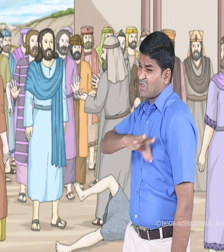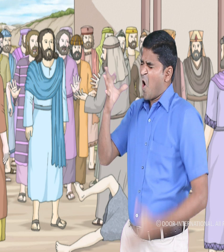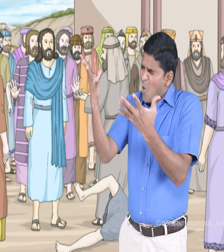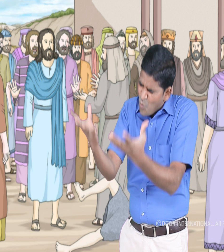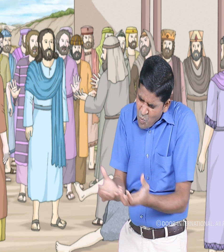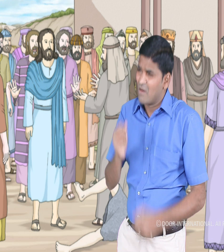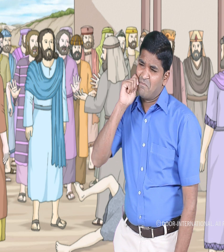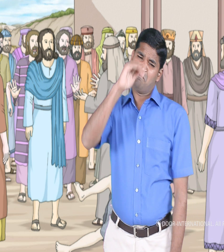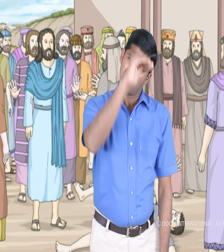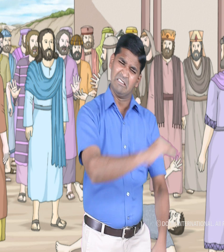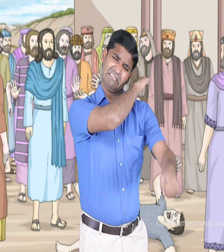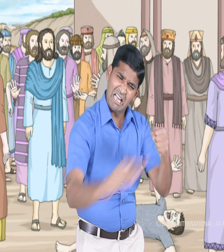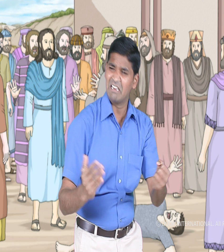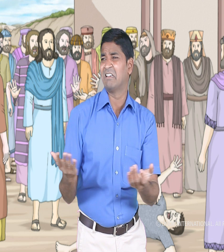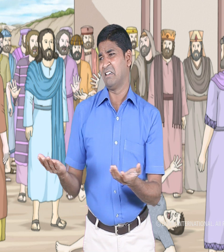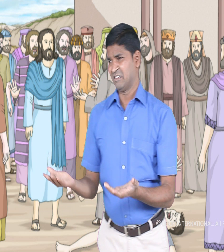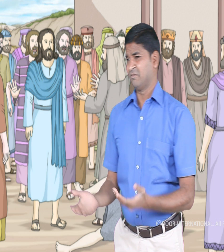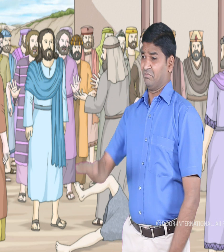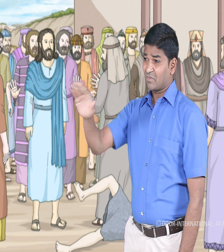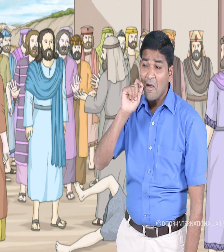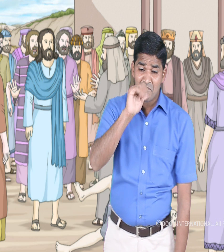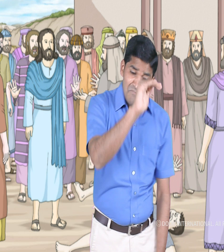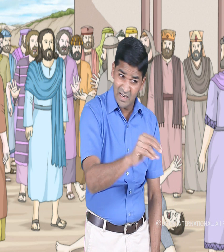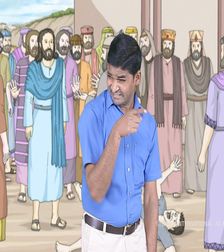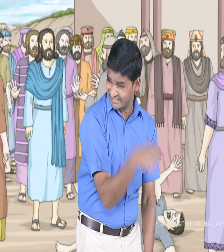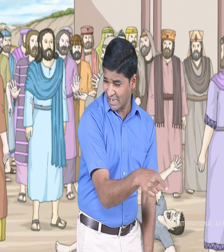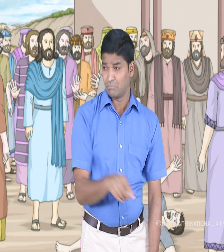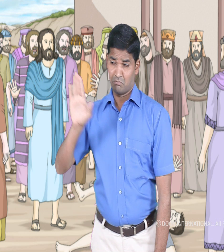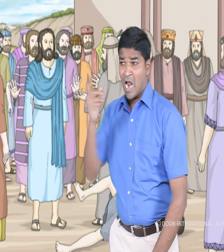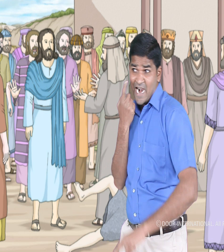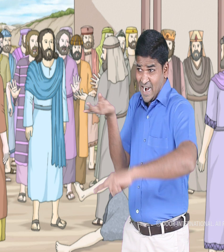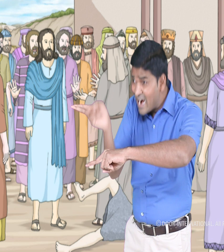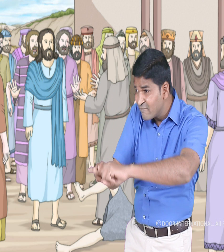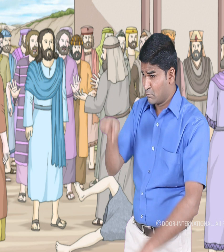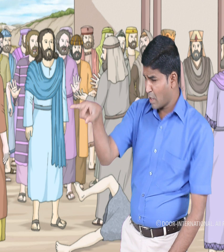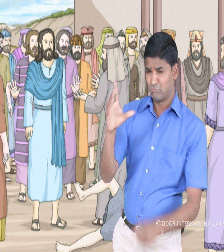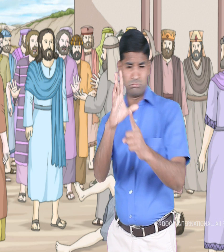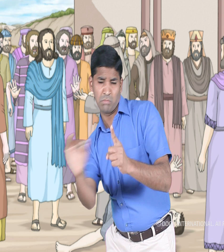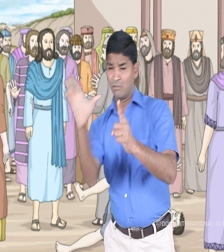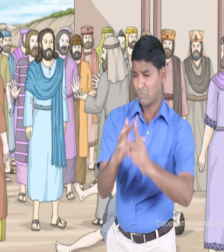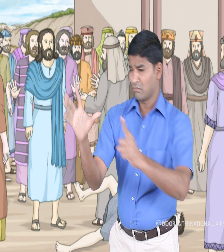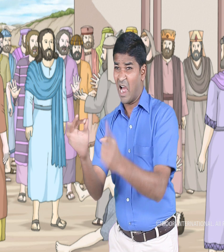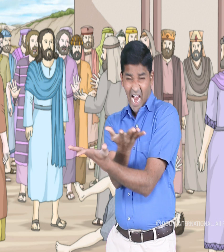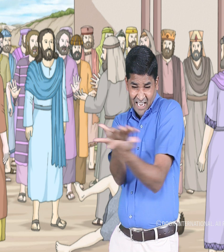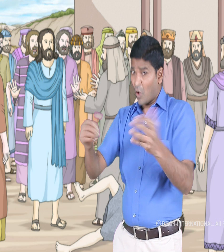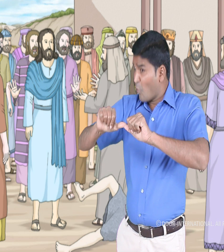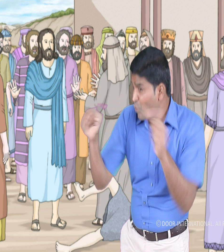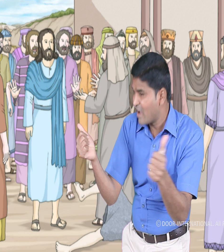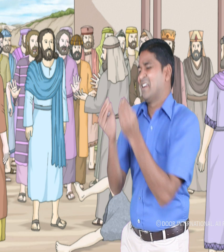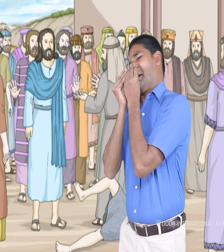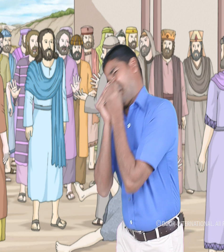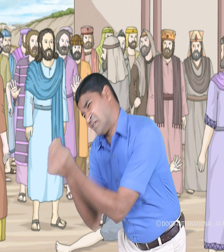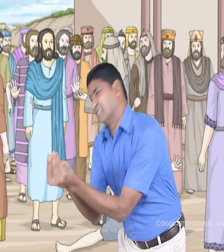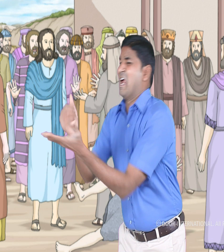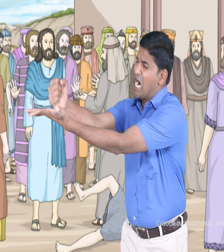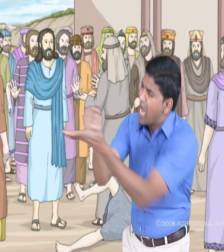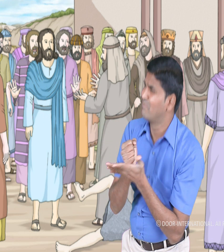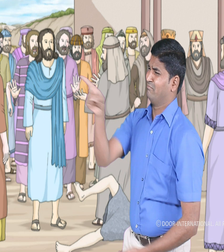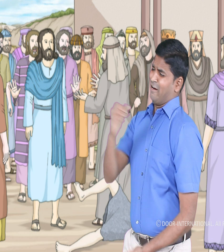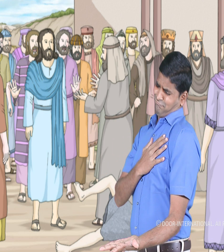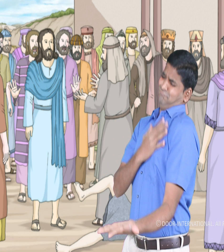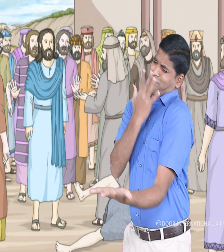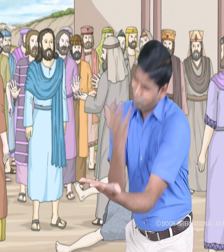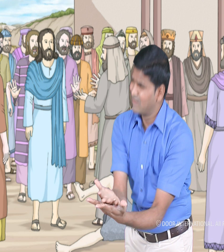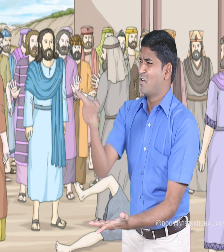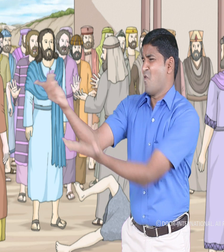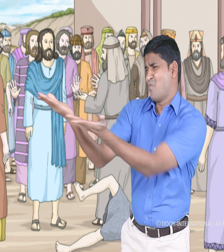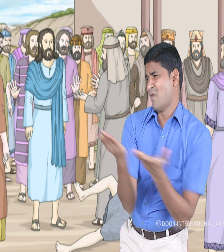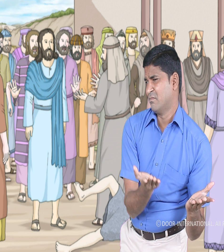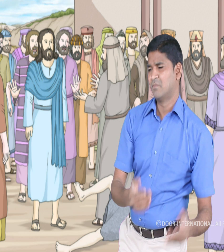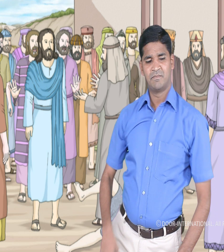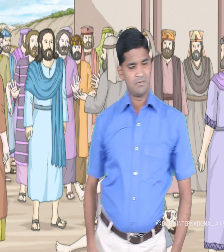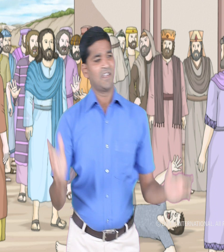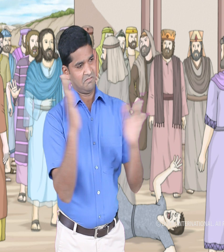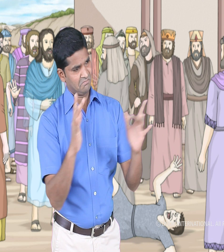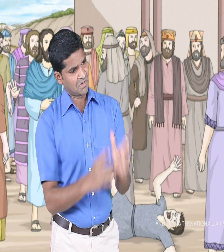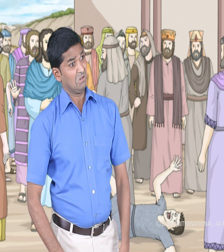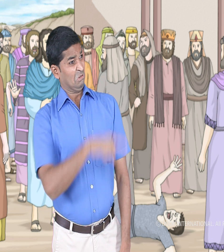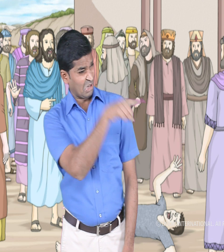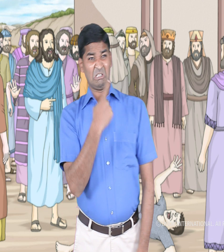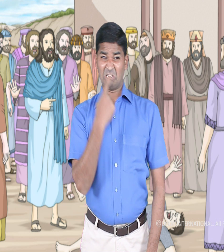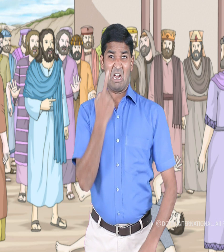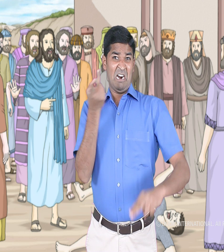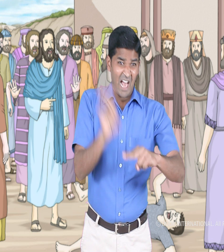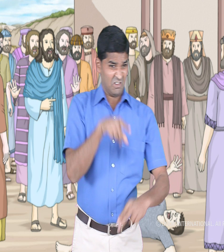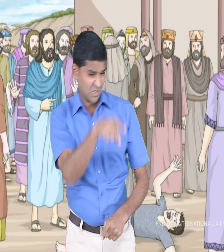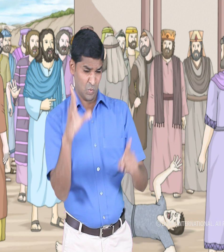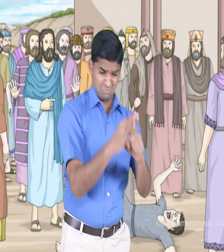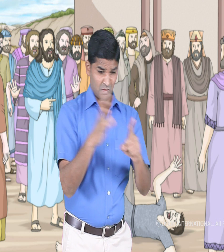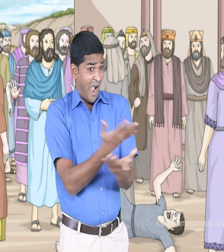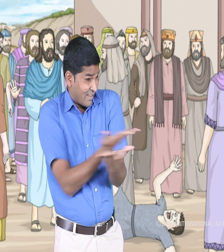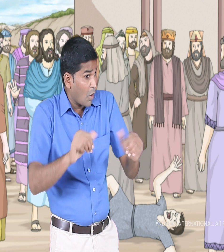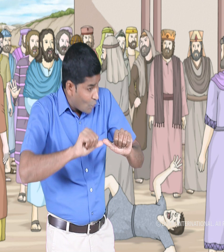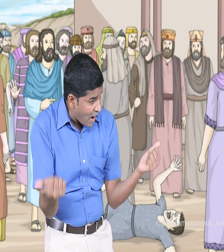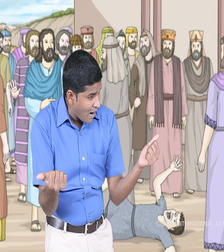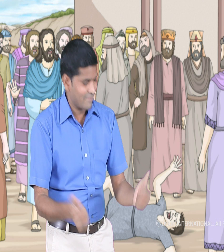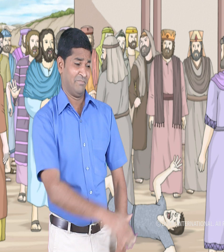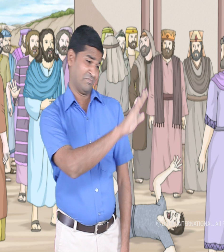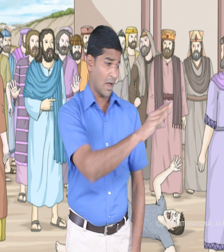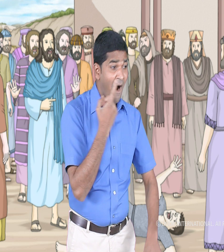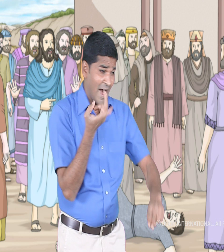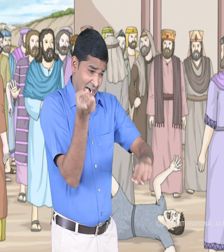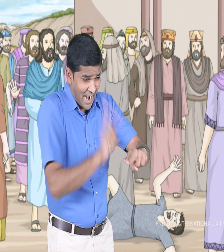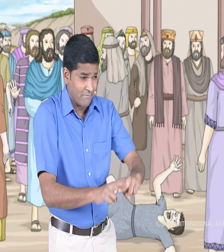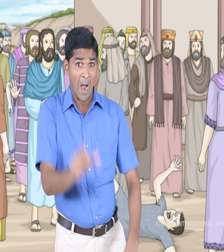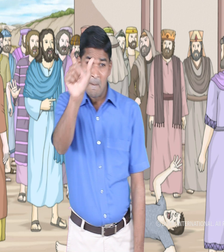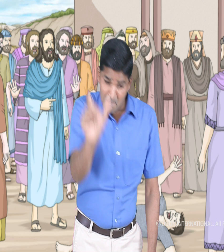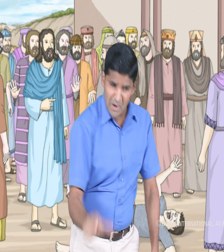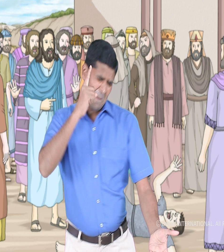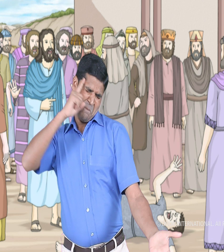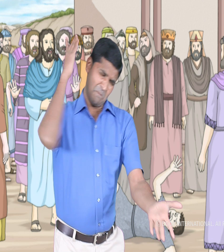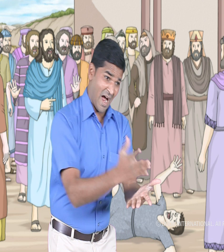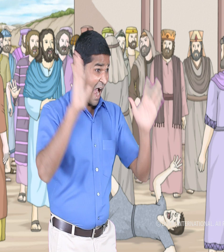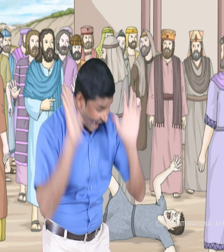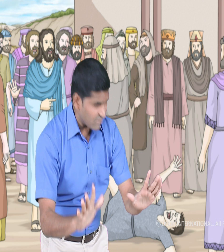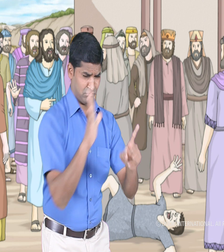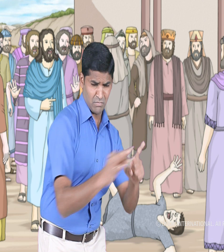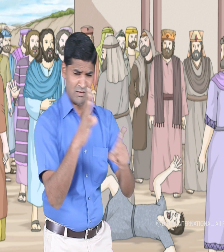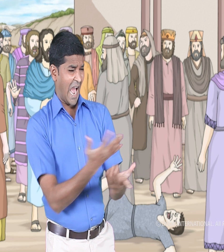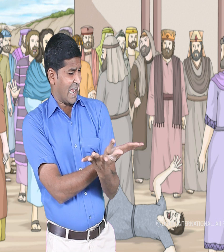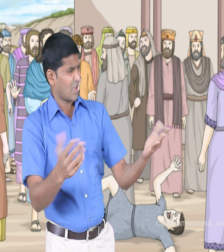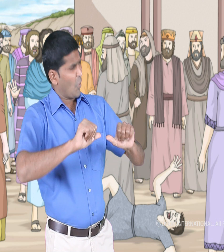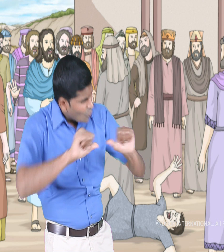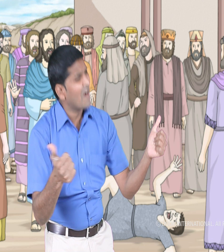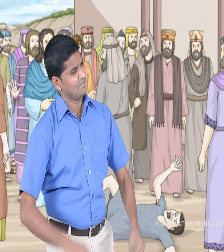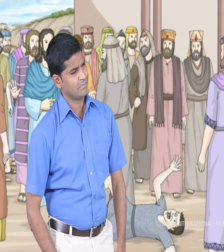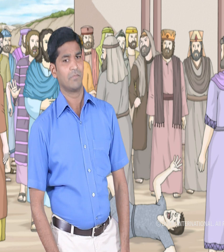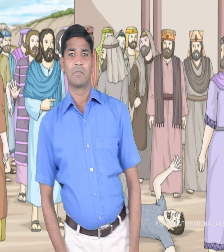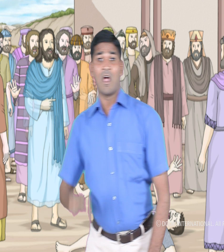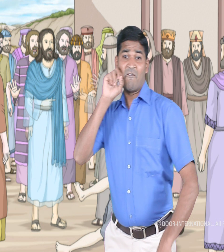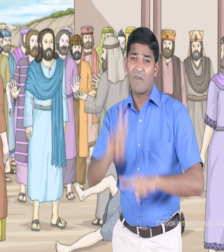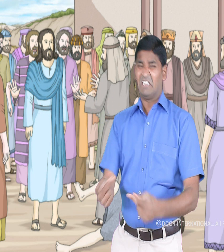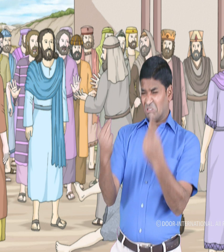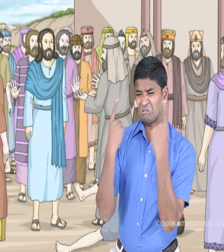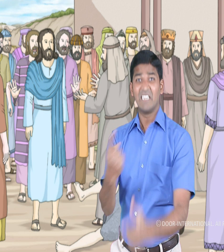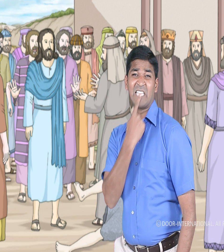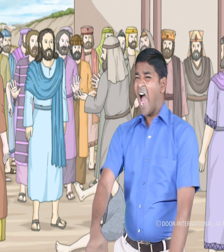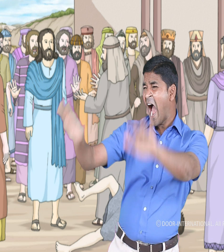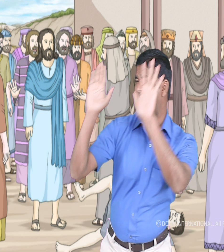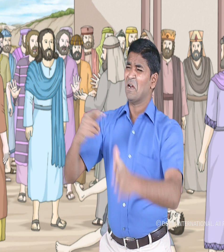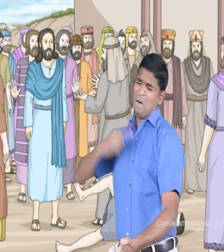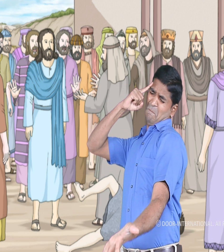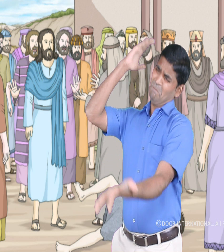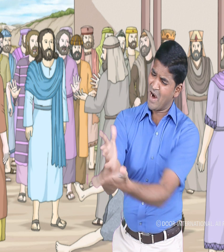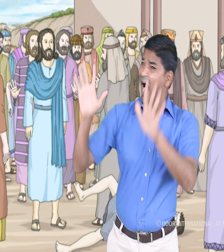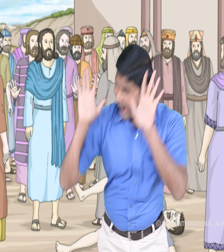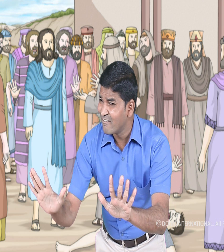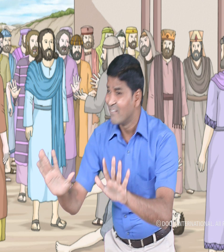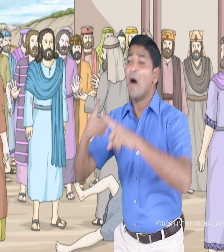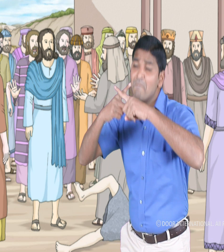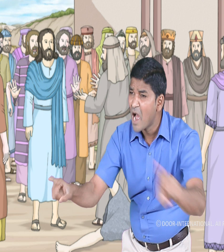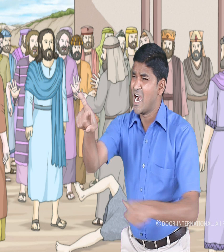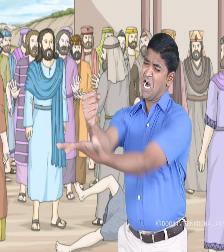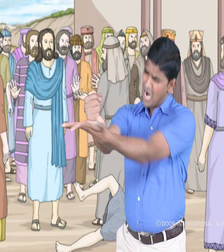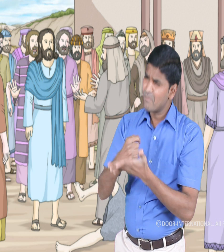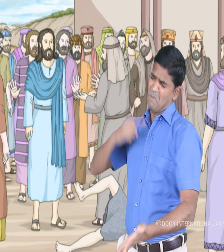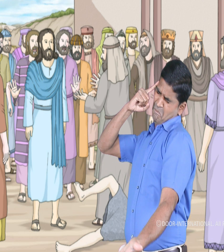“All things are possible to him who believes!” Immediately the boy’s father cried out, “I do believe; help my unbelief!”